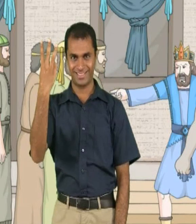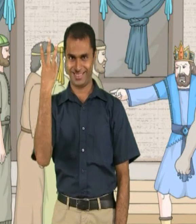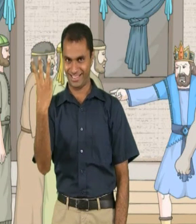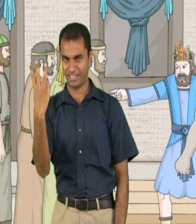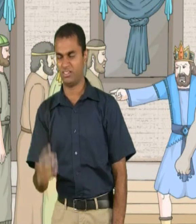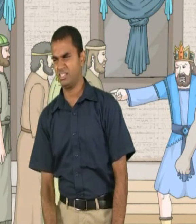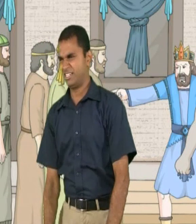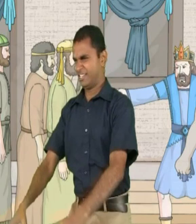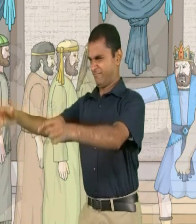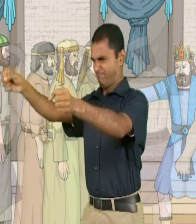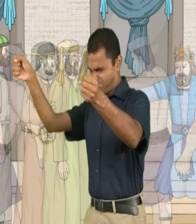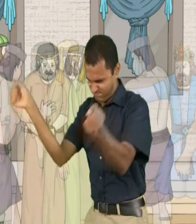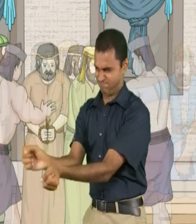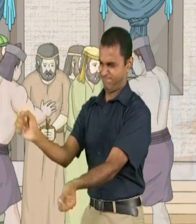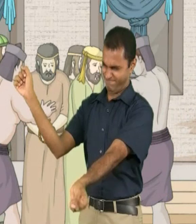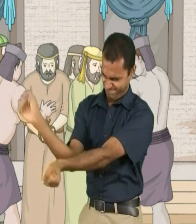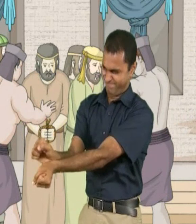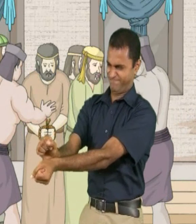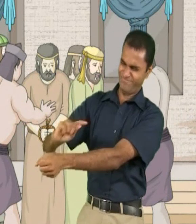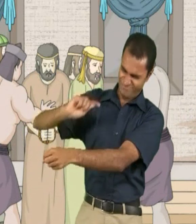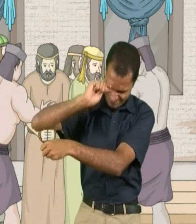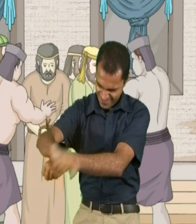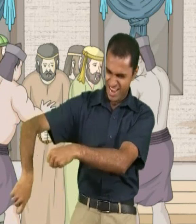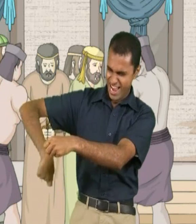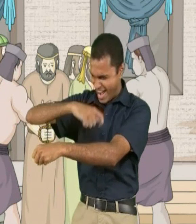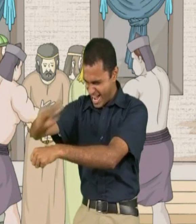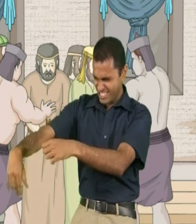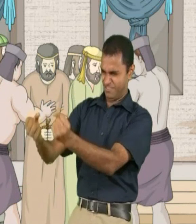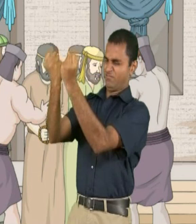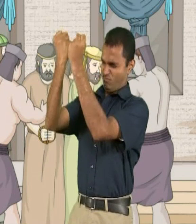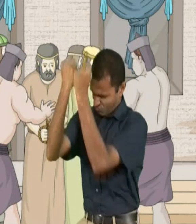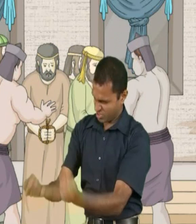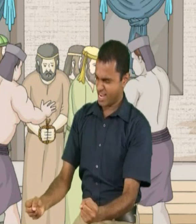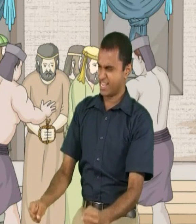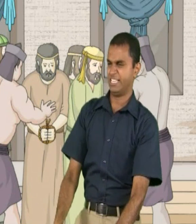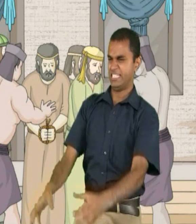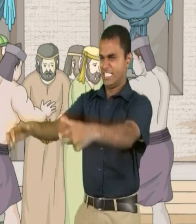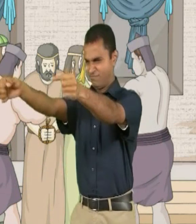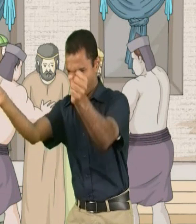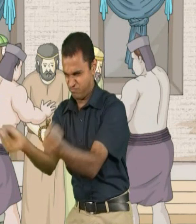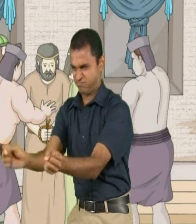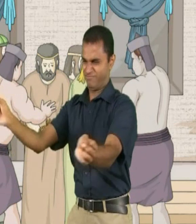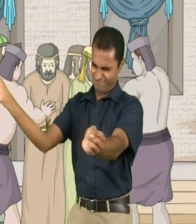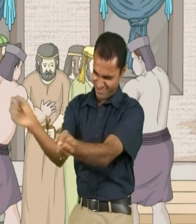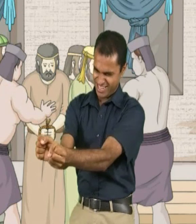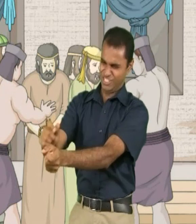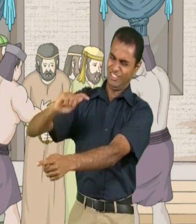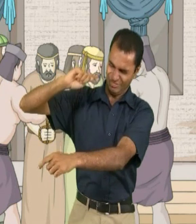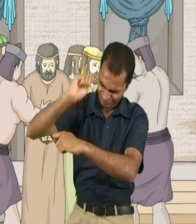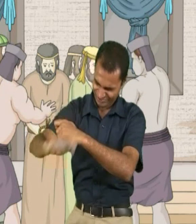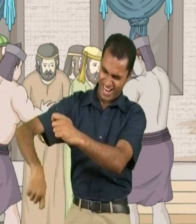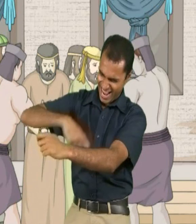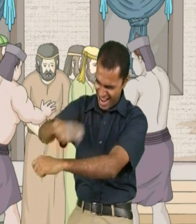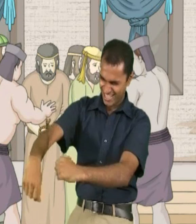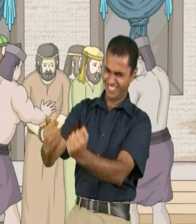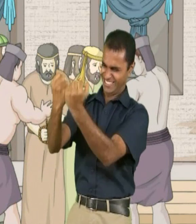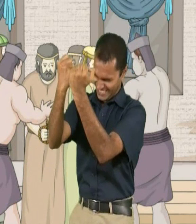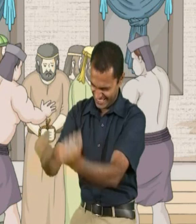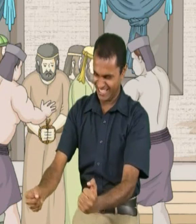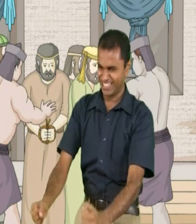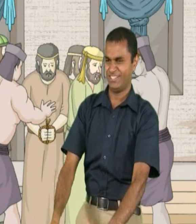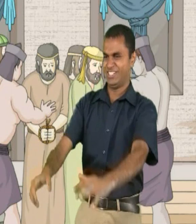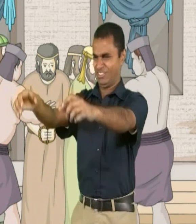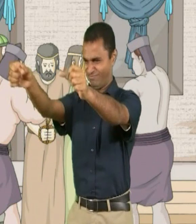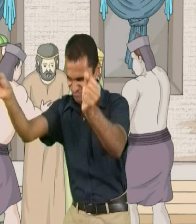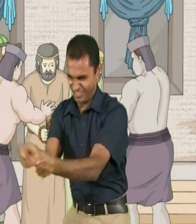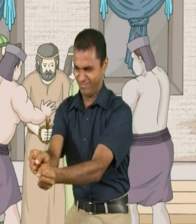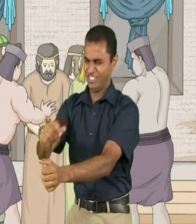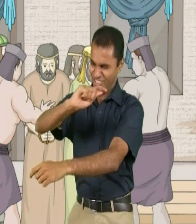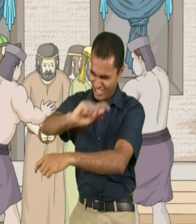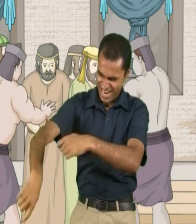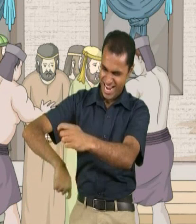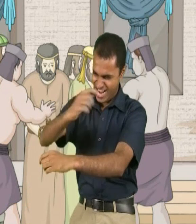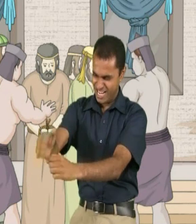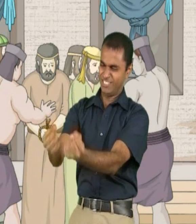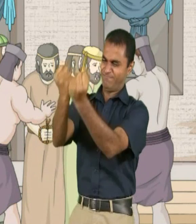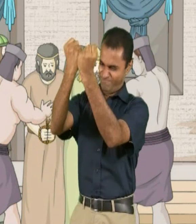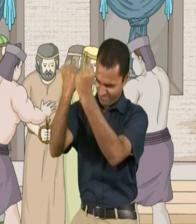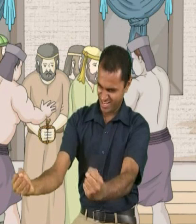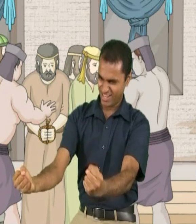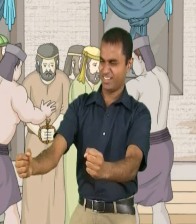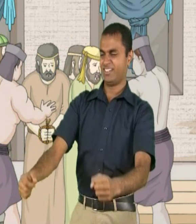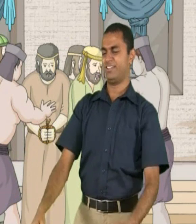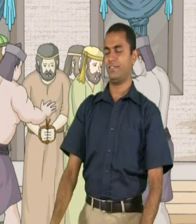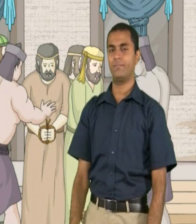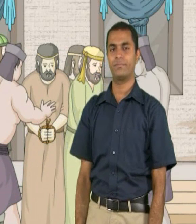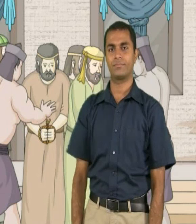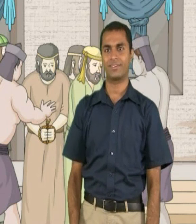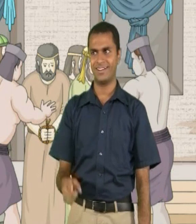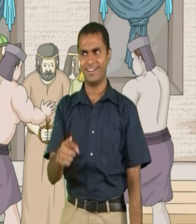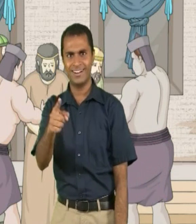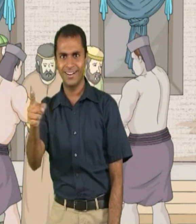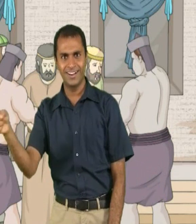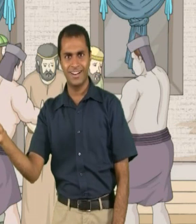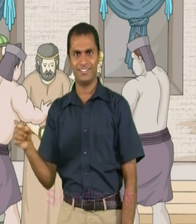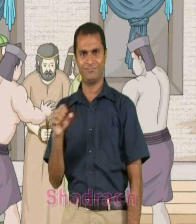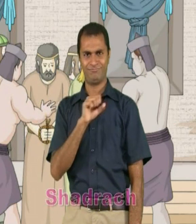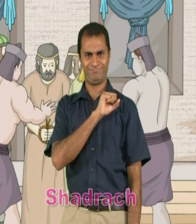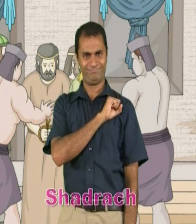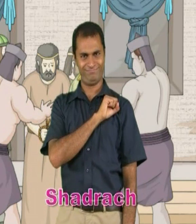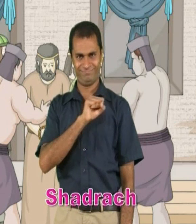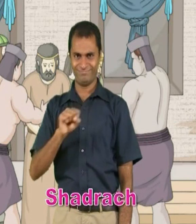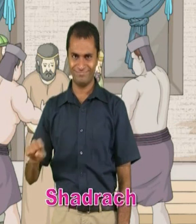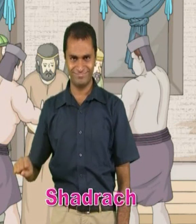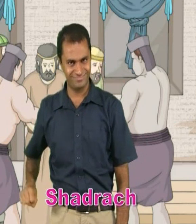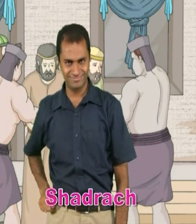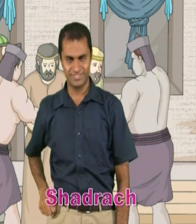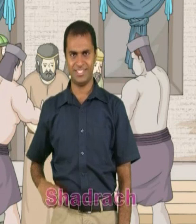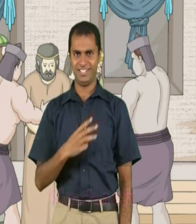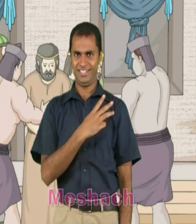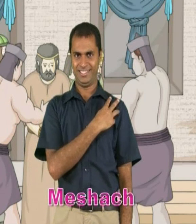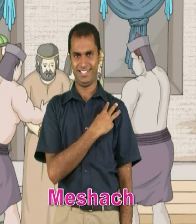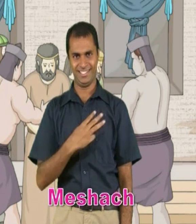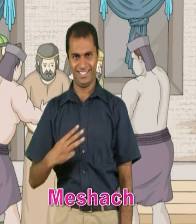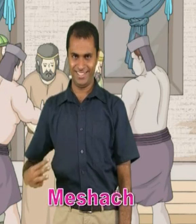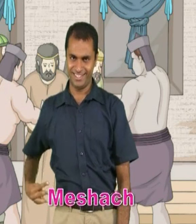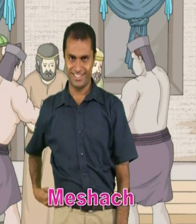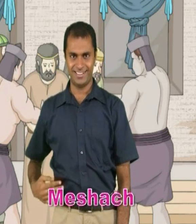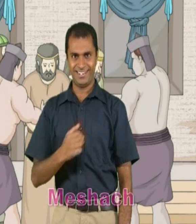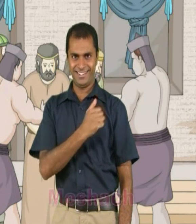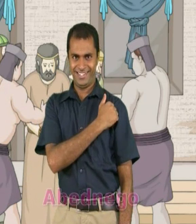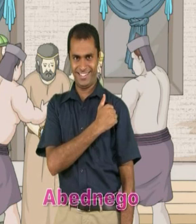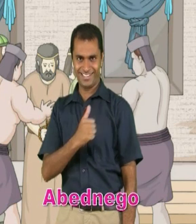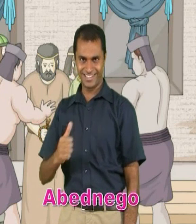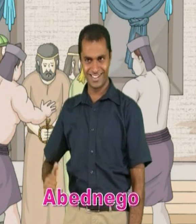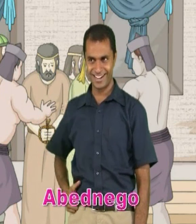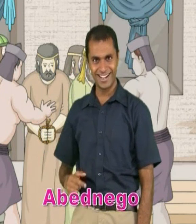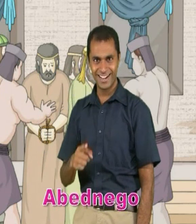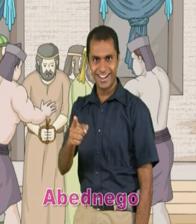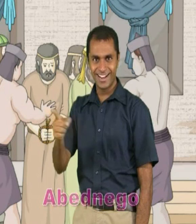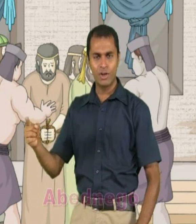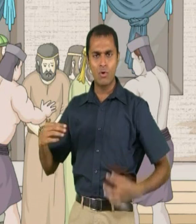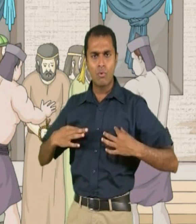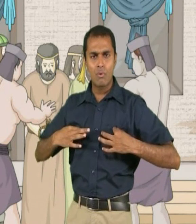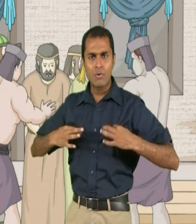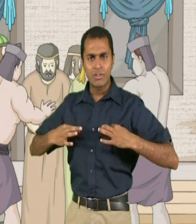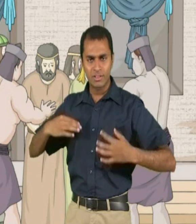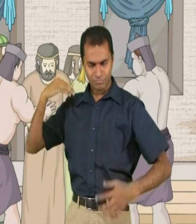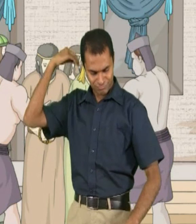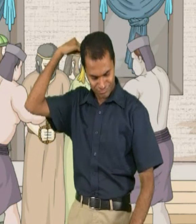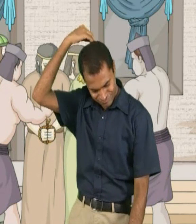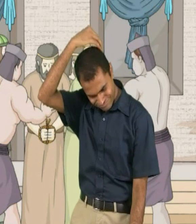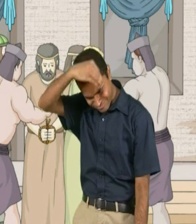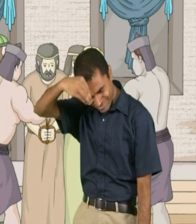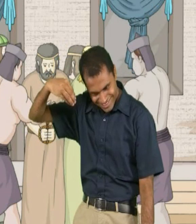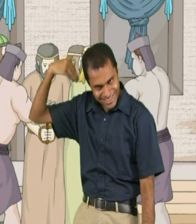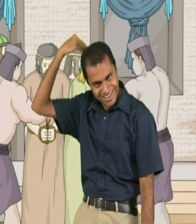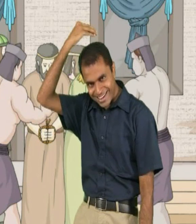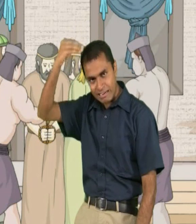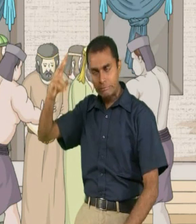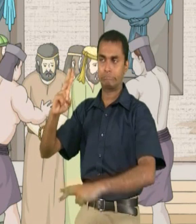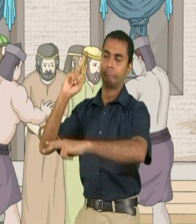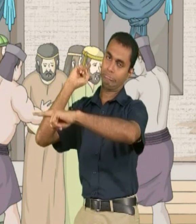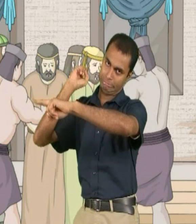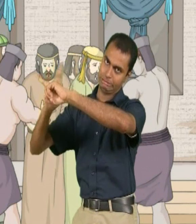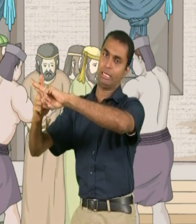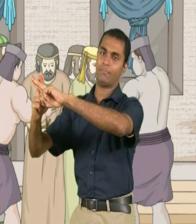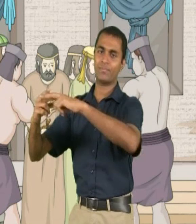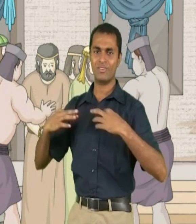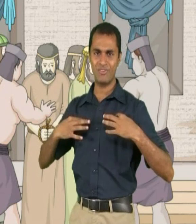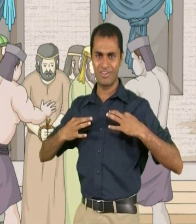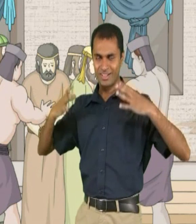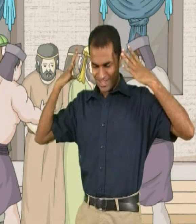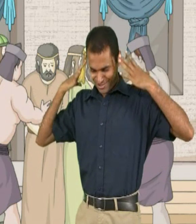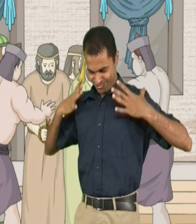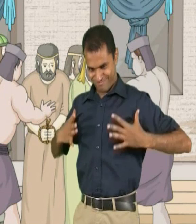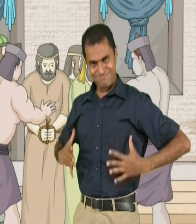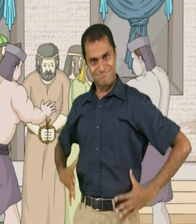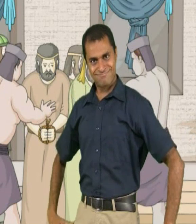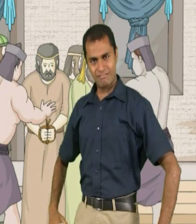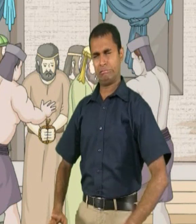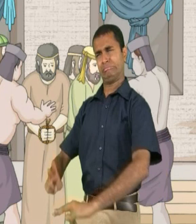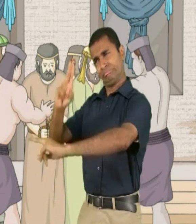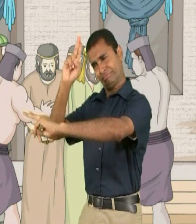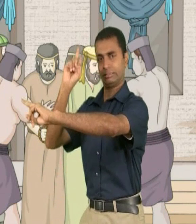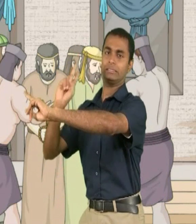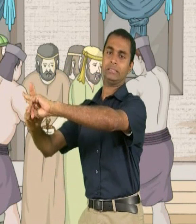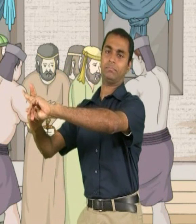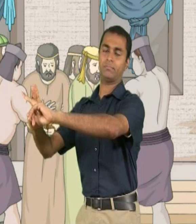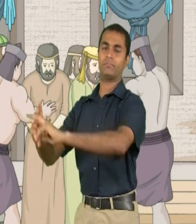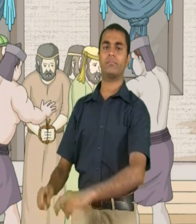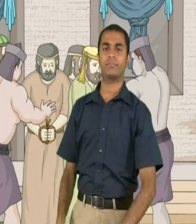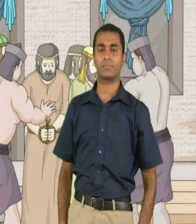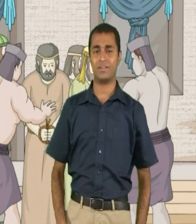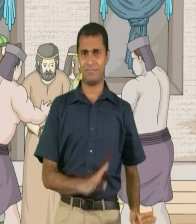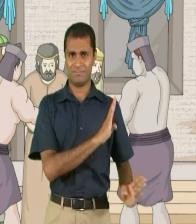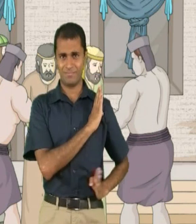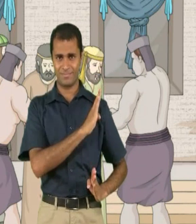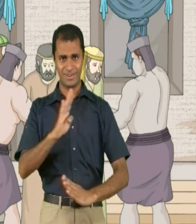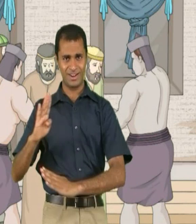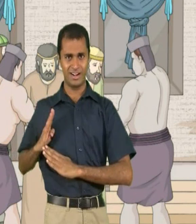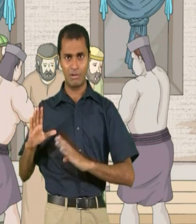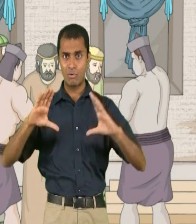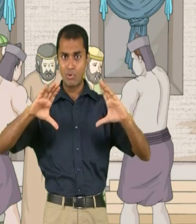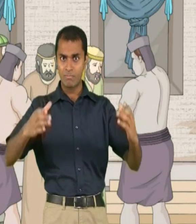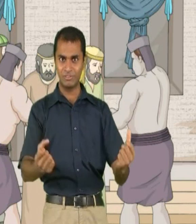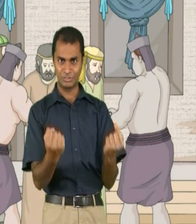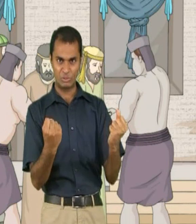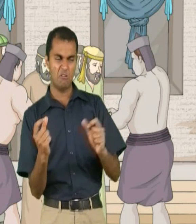So they were tied up, wearing robes, trousers, turbans, and other clothes, and they were thrown into the blazing fiery furnace.